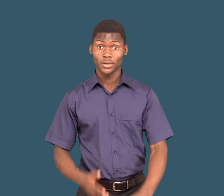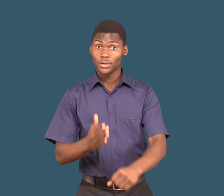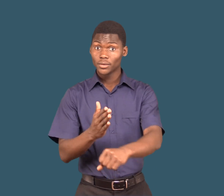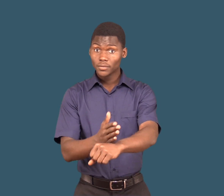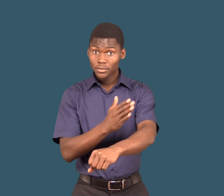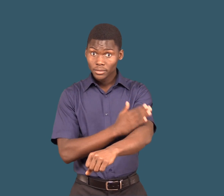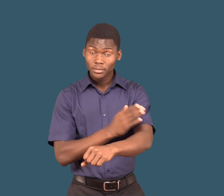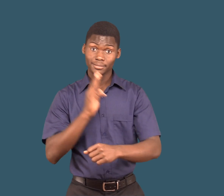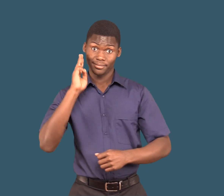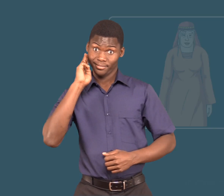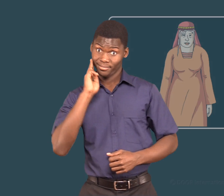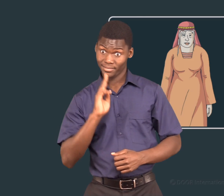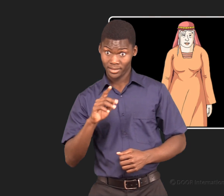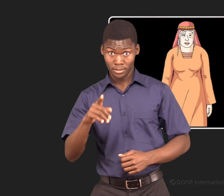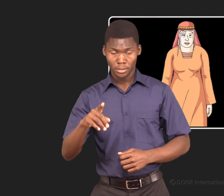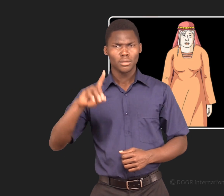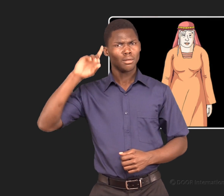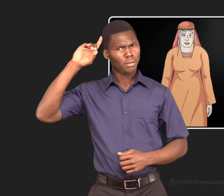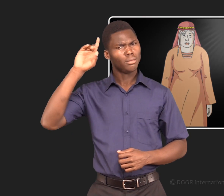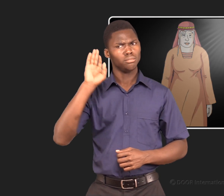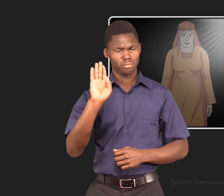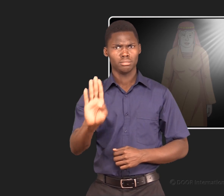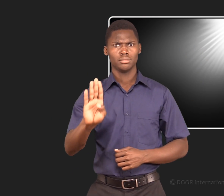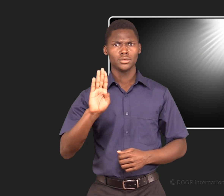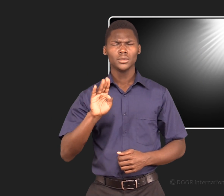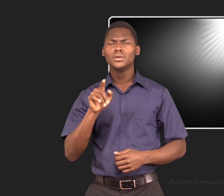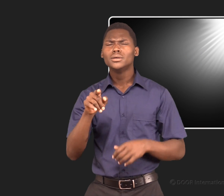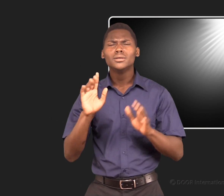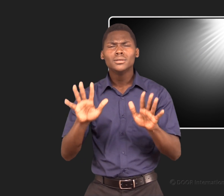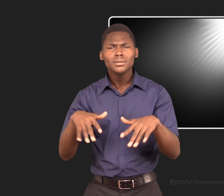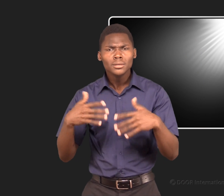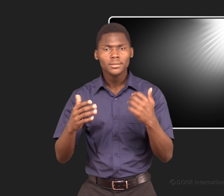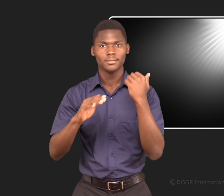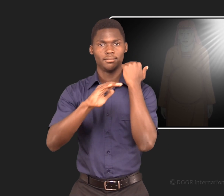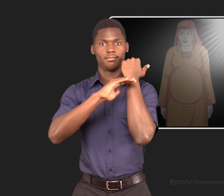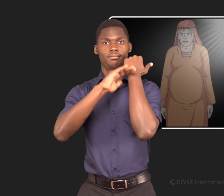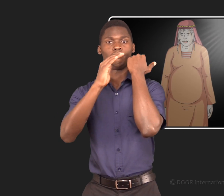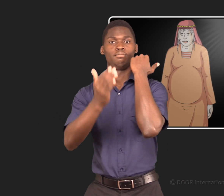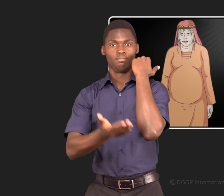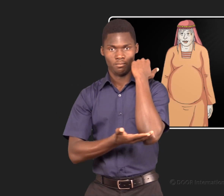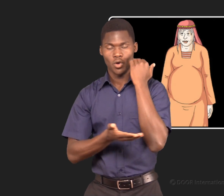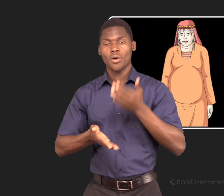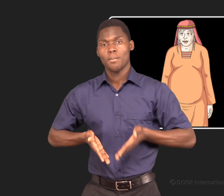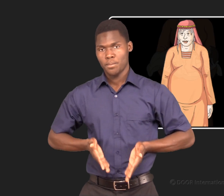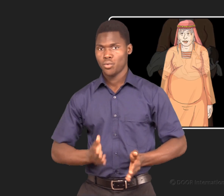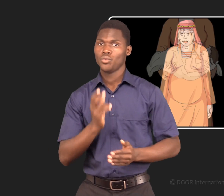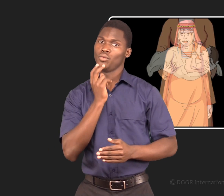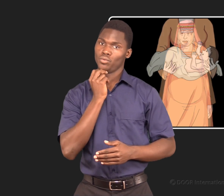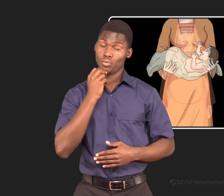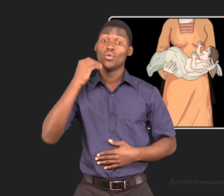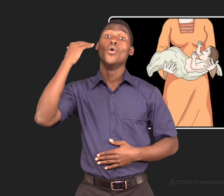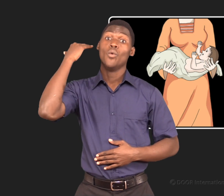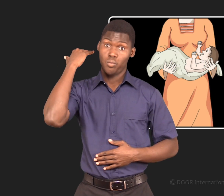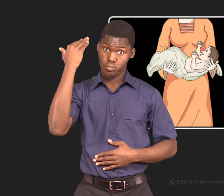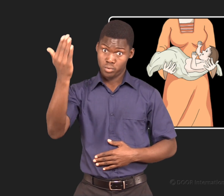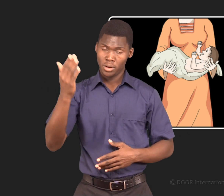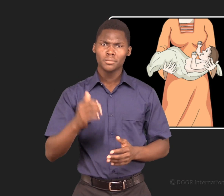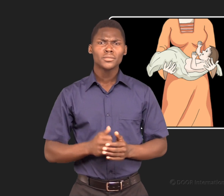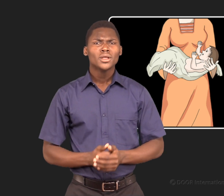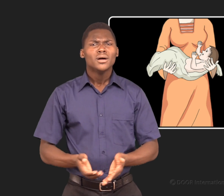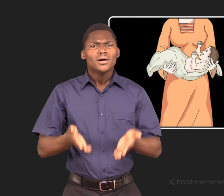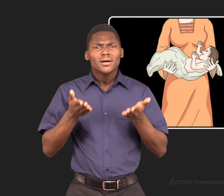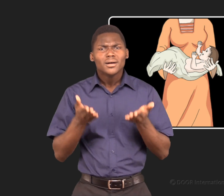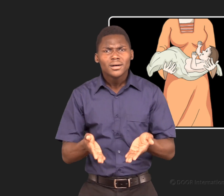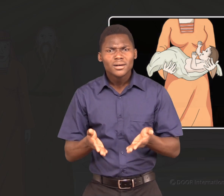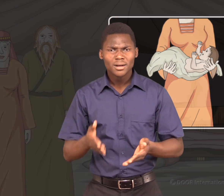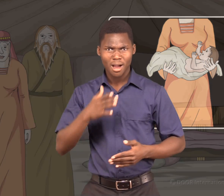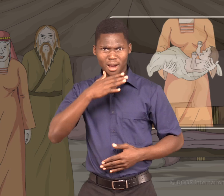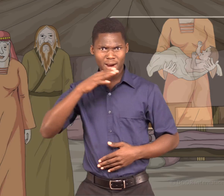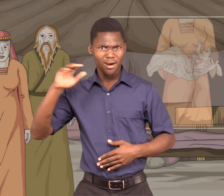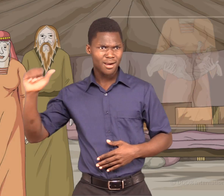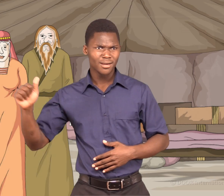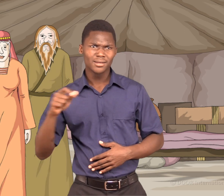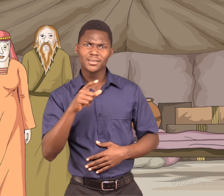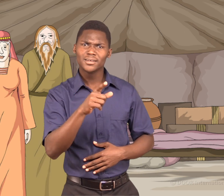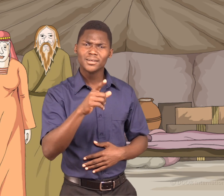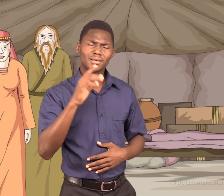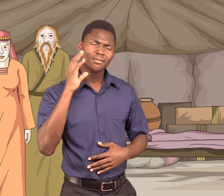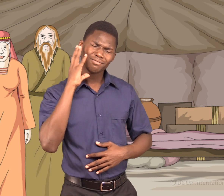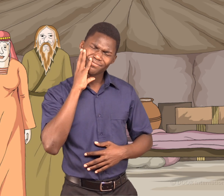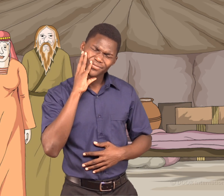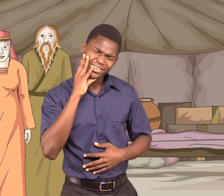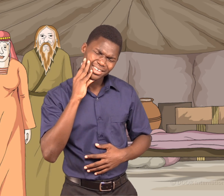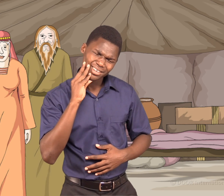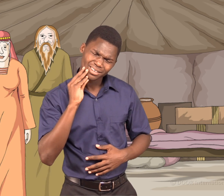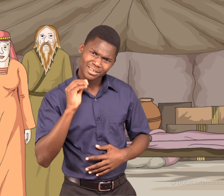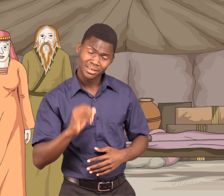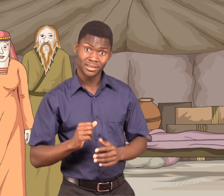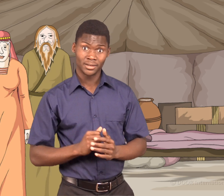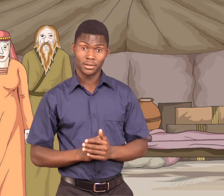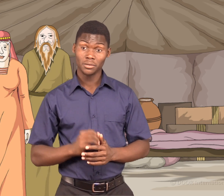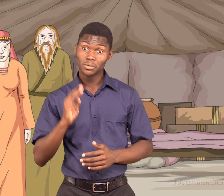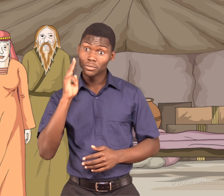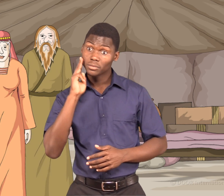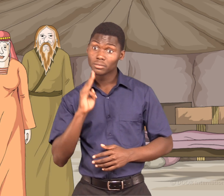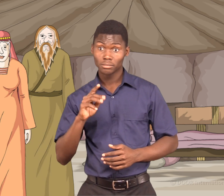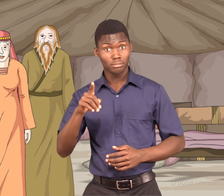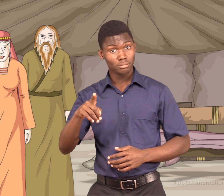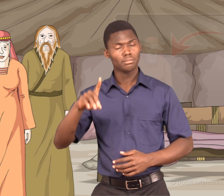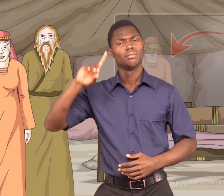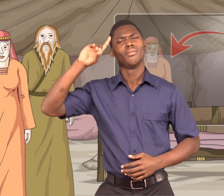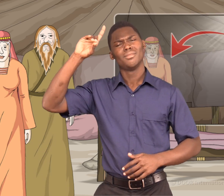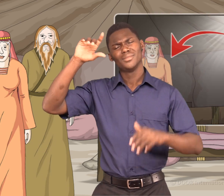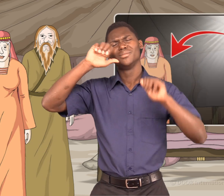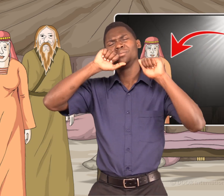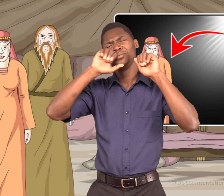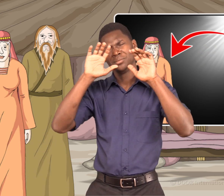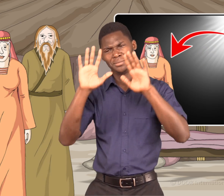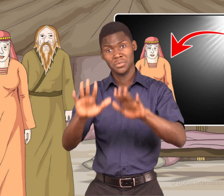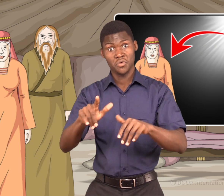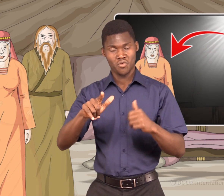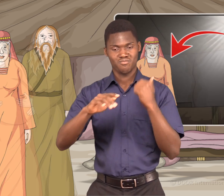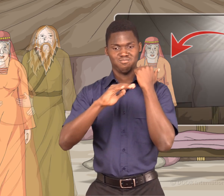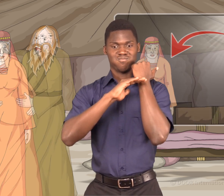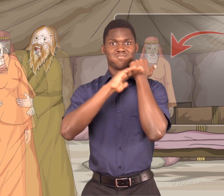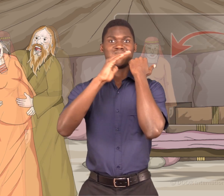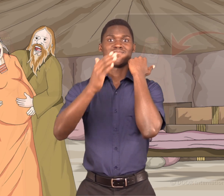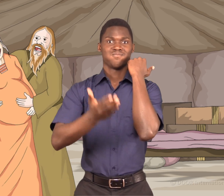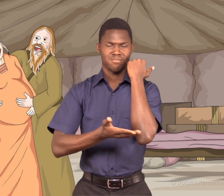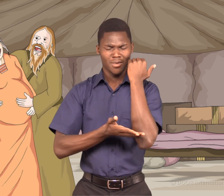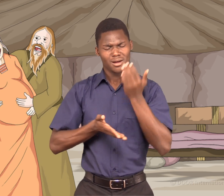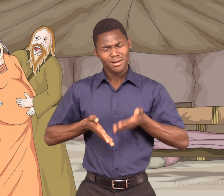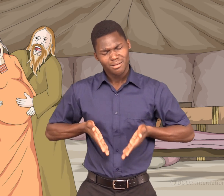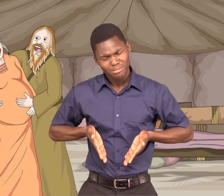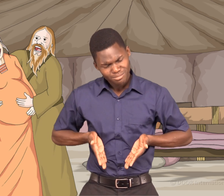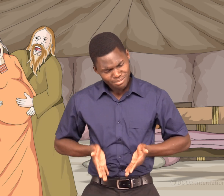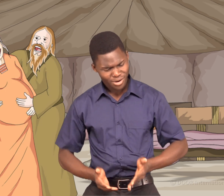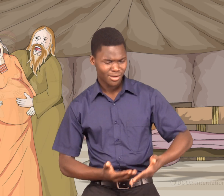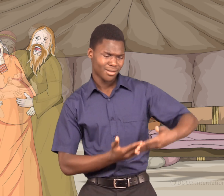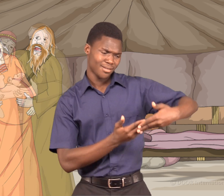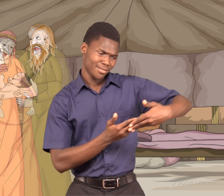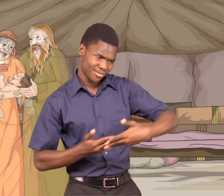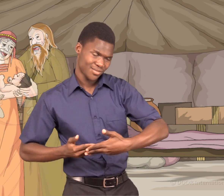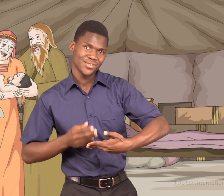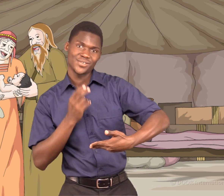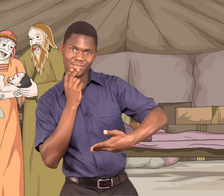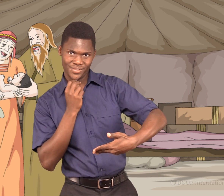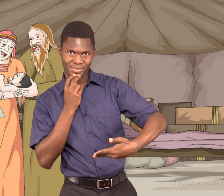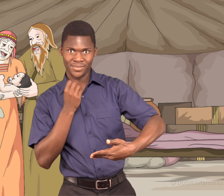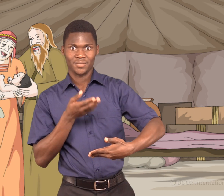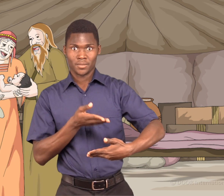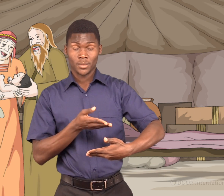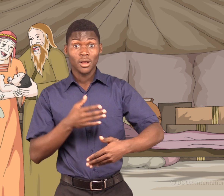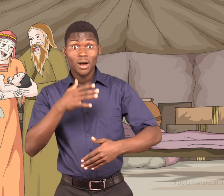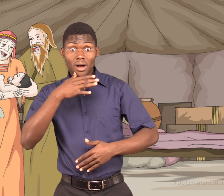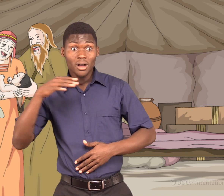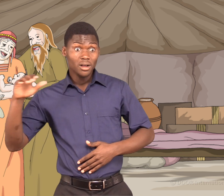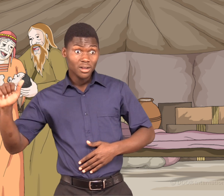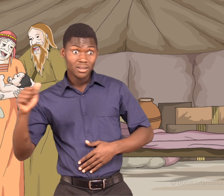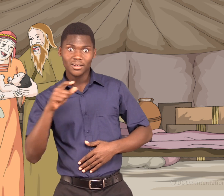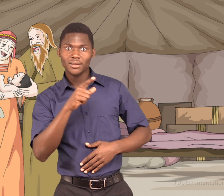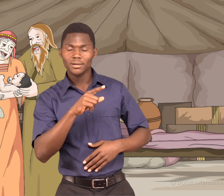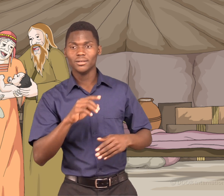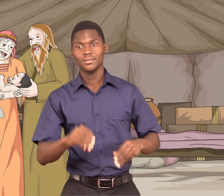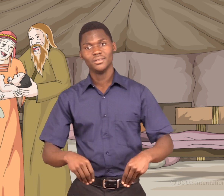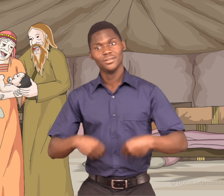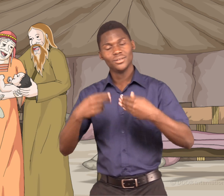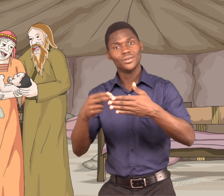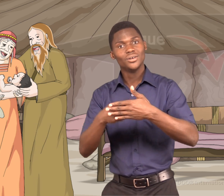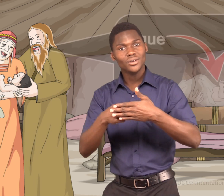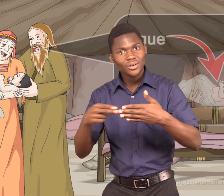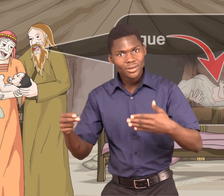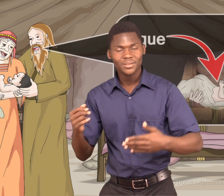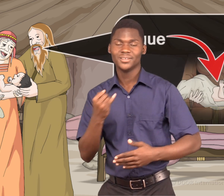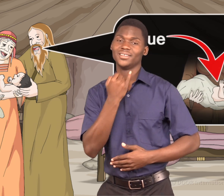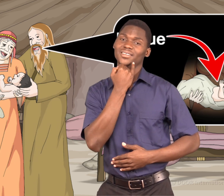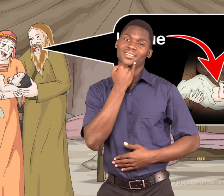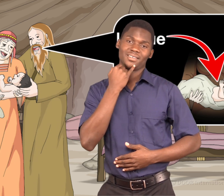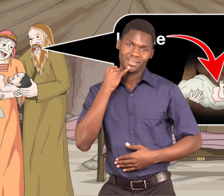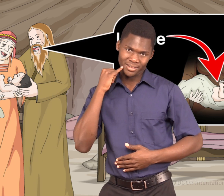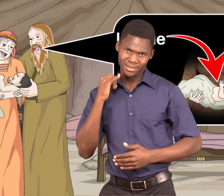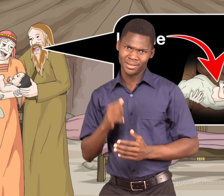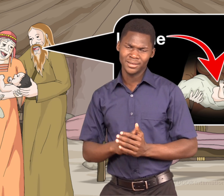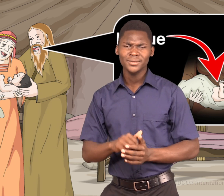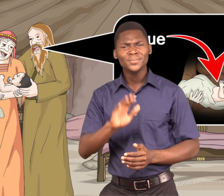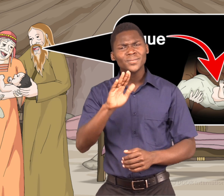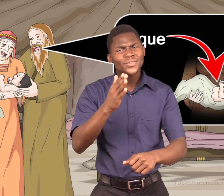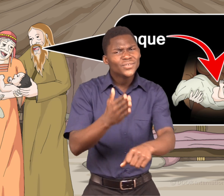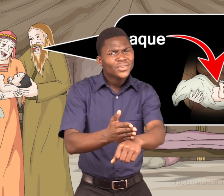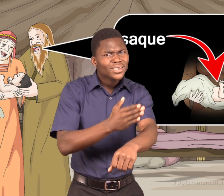Now the LORD attended to Sarah as He had said, and the LORD did for Sarah what He had promised. So Sarah conceived and bore a son to Abraham in his old age, at the very time God had promised.